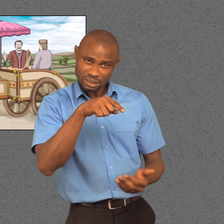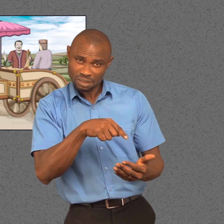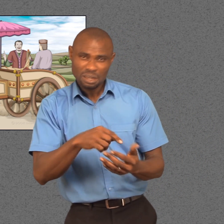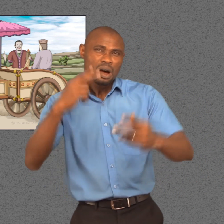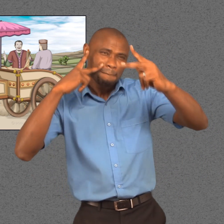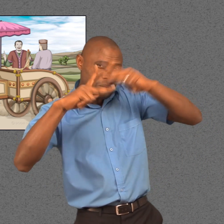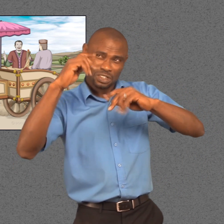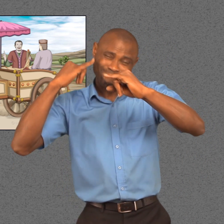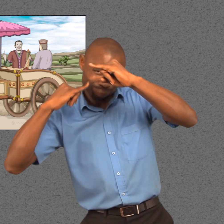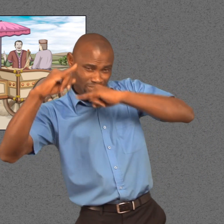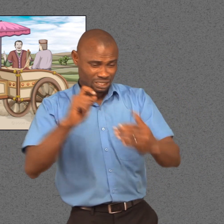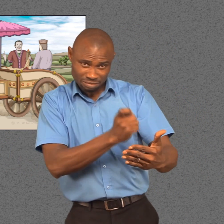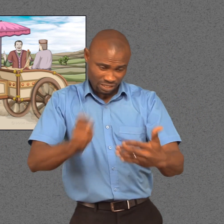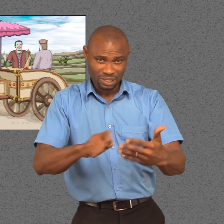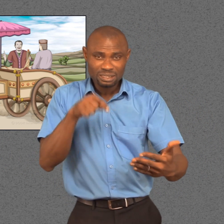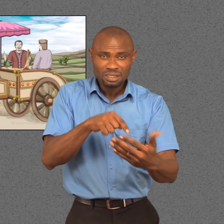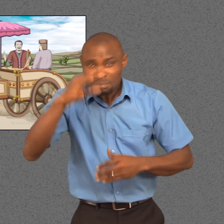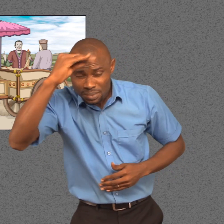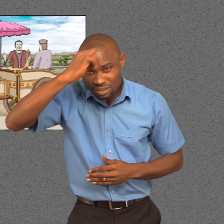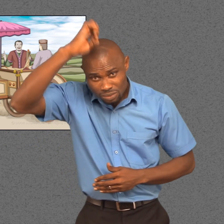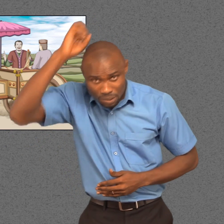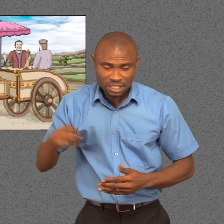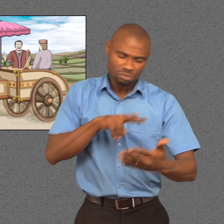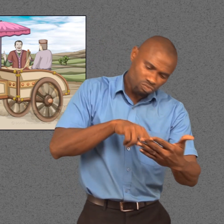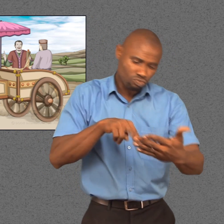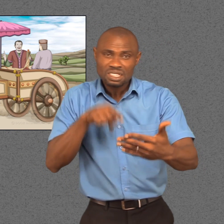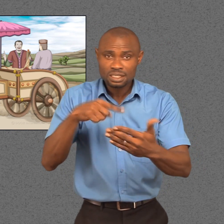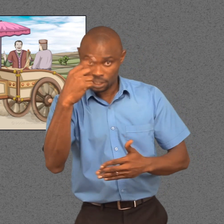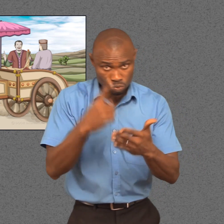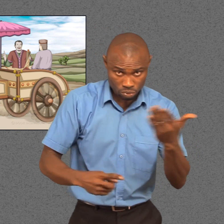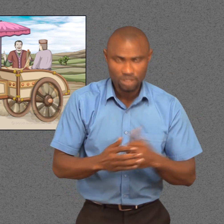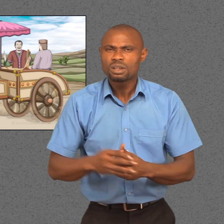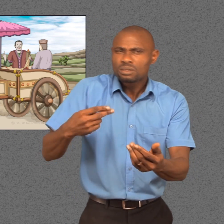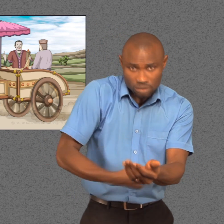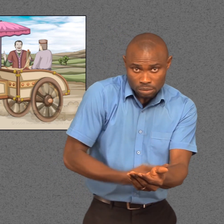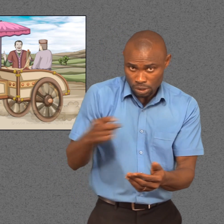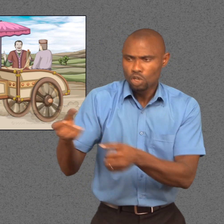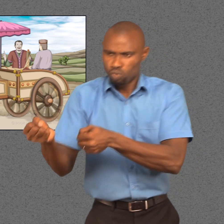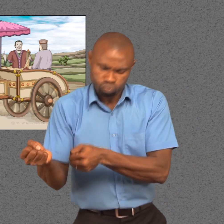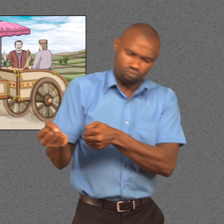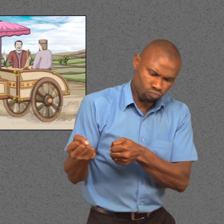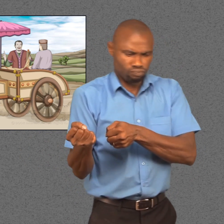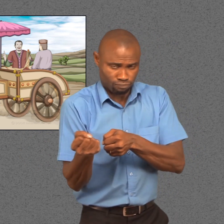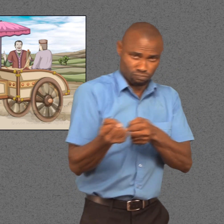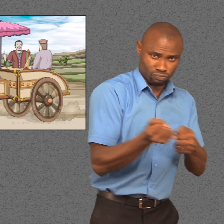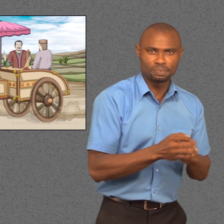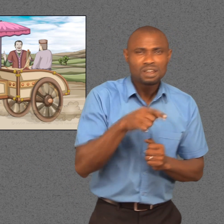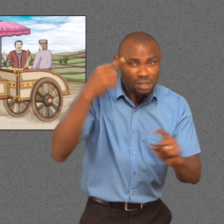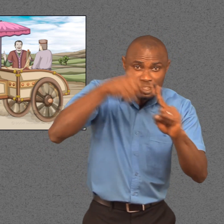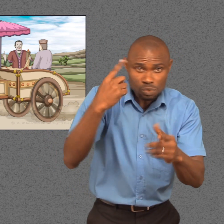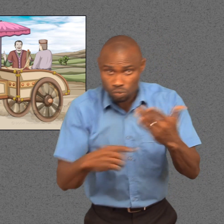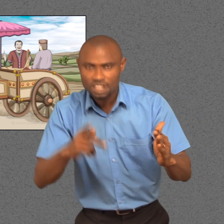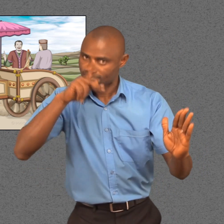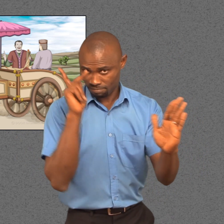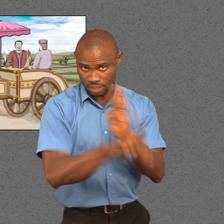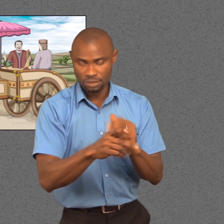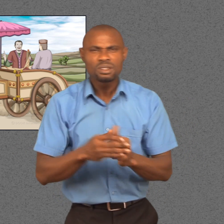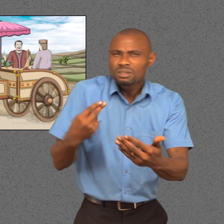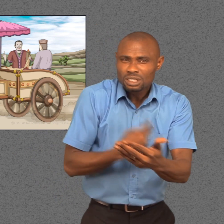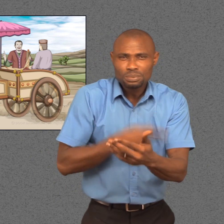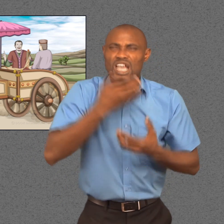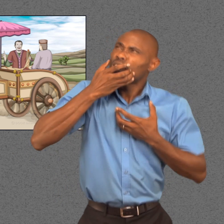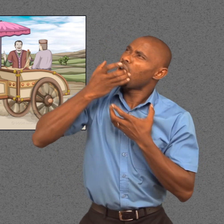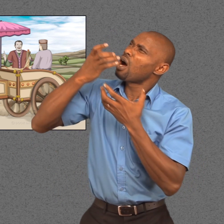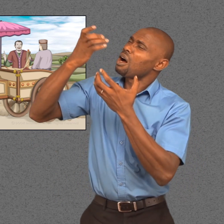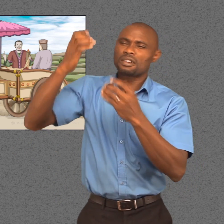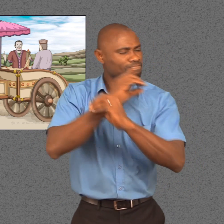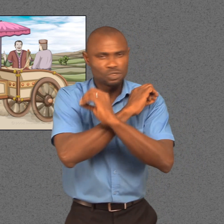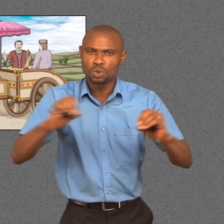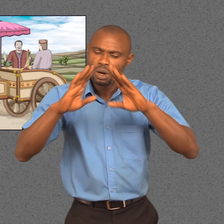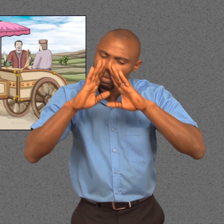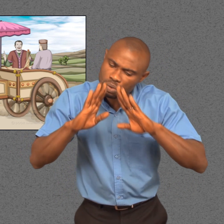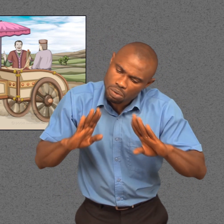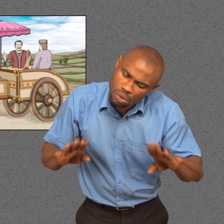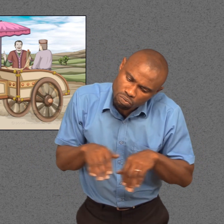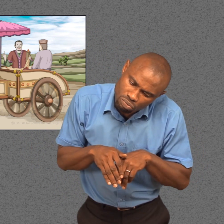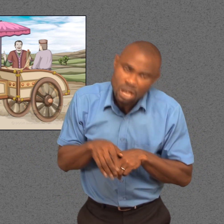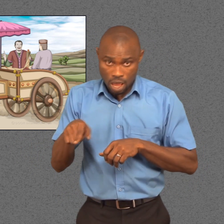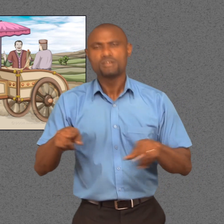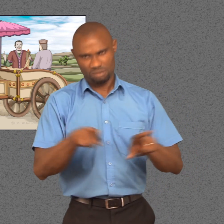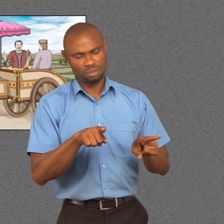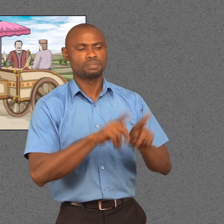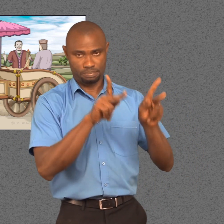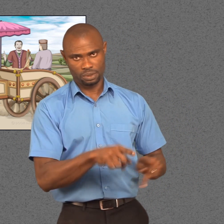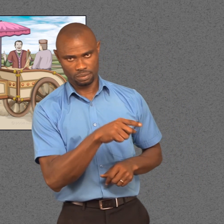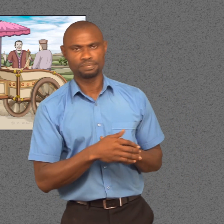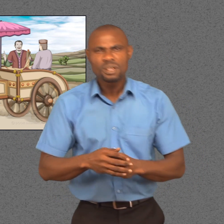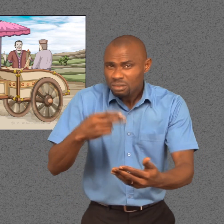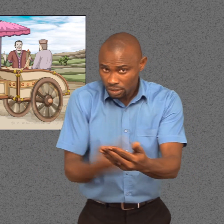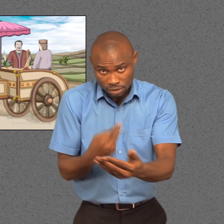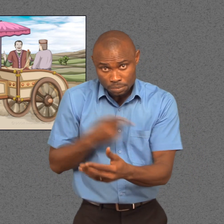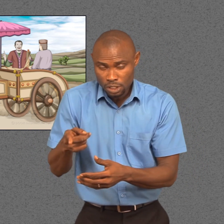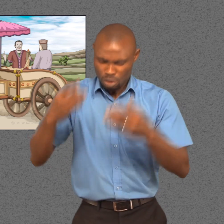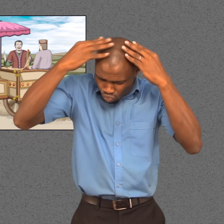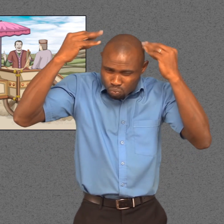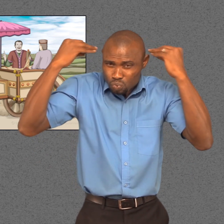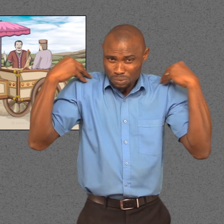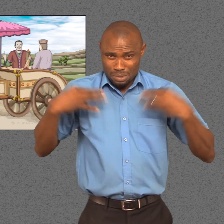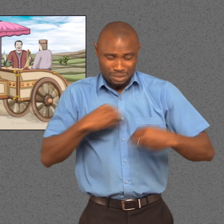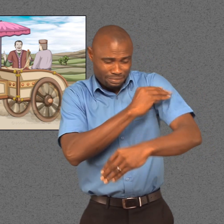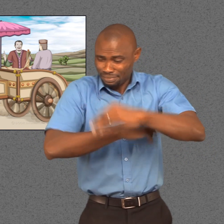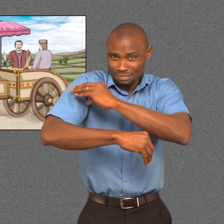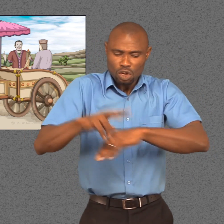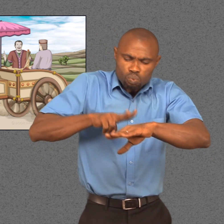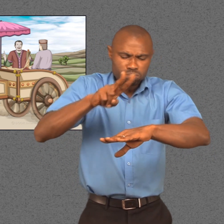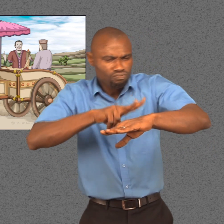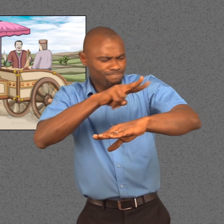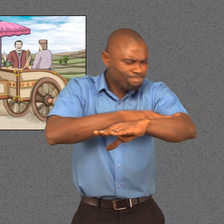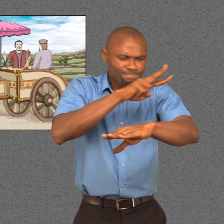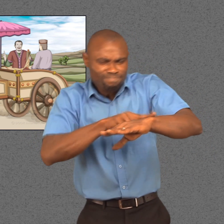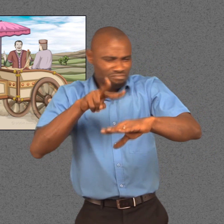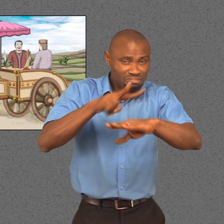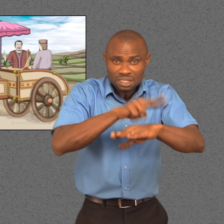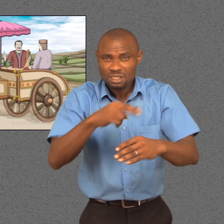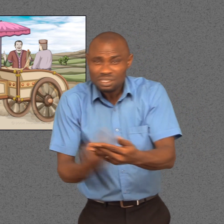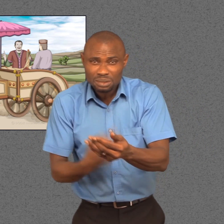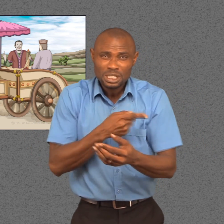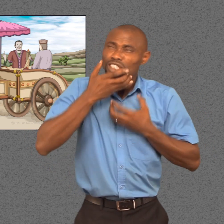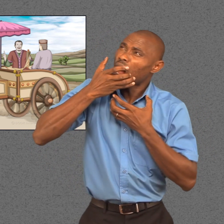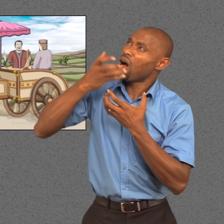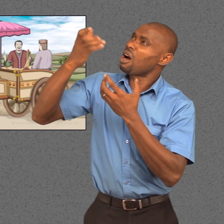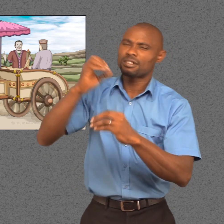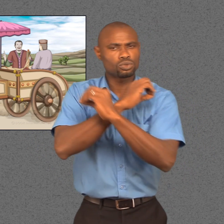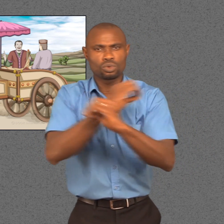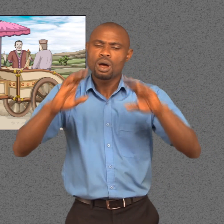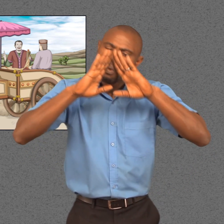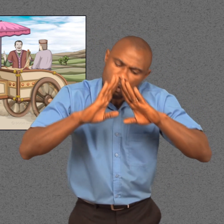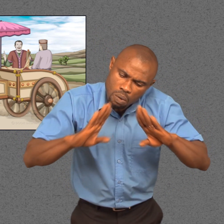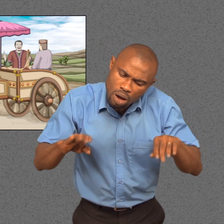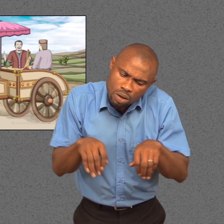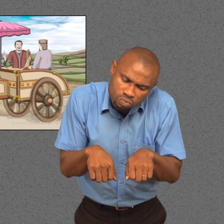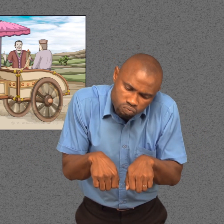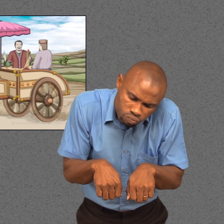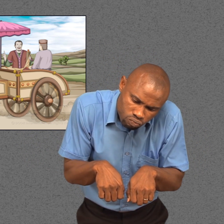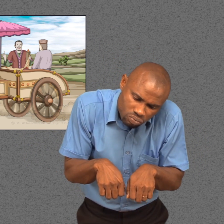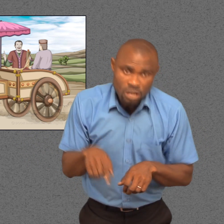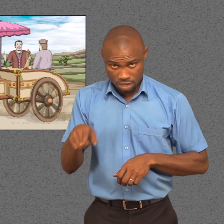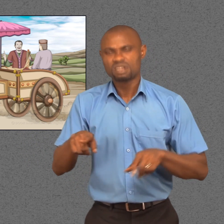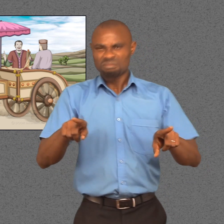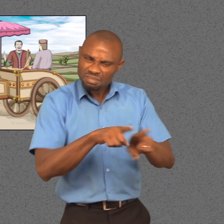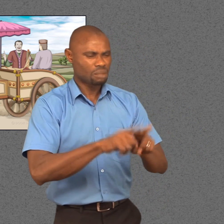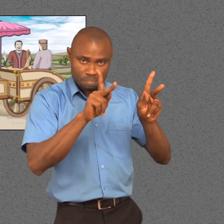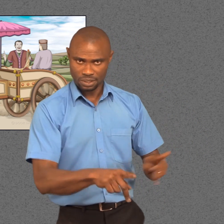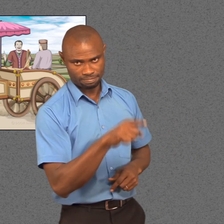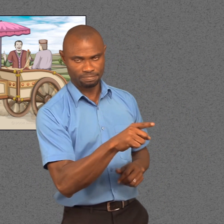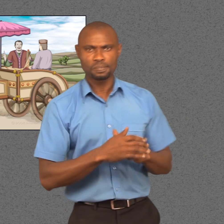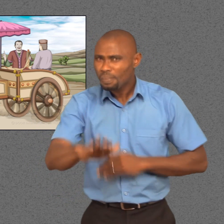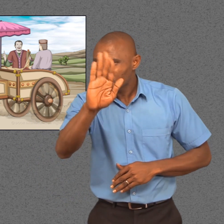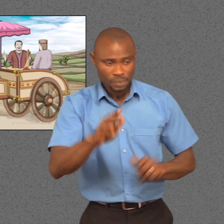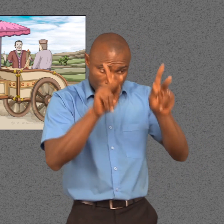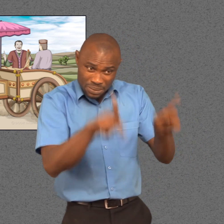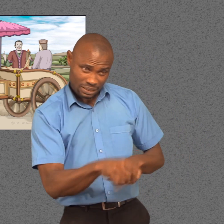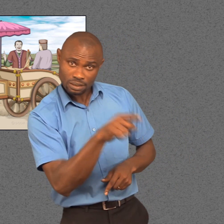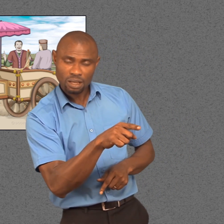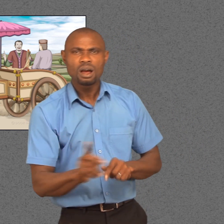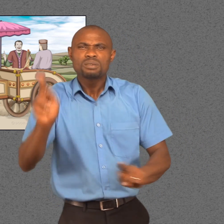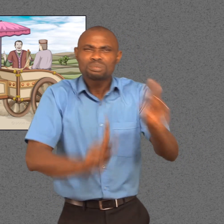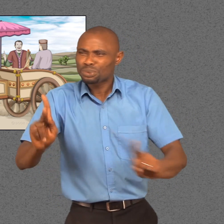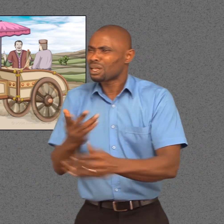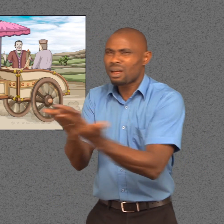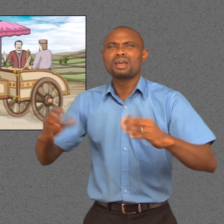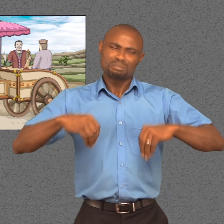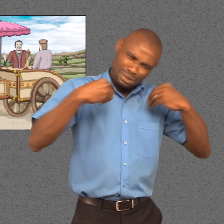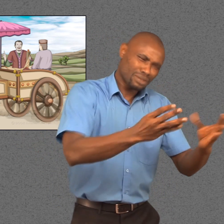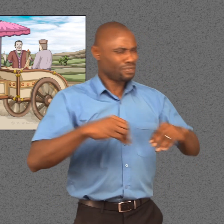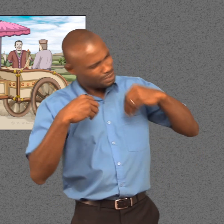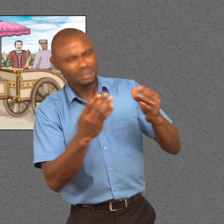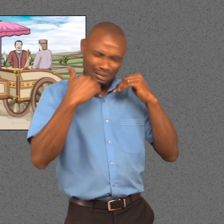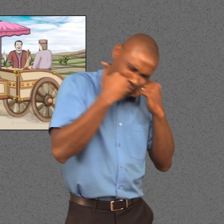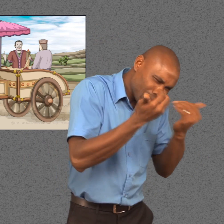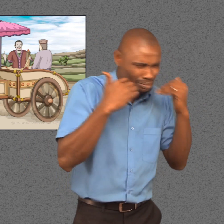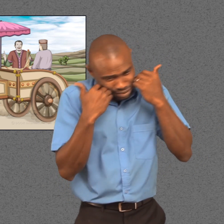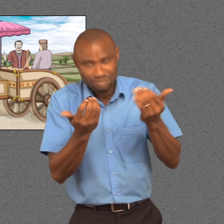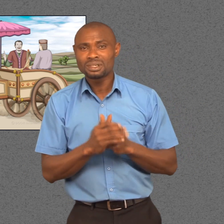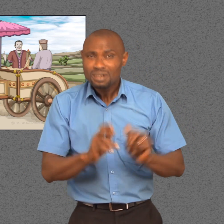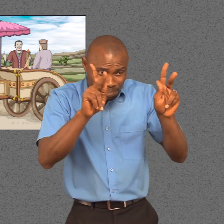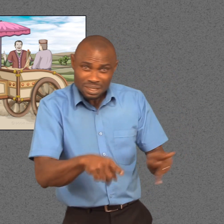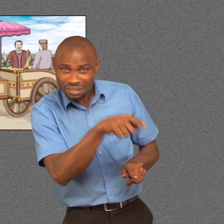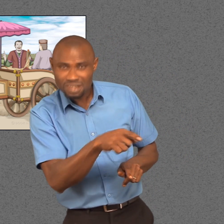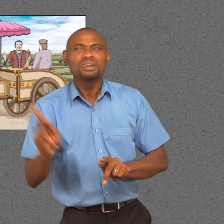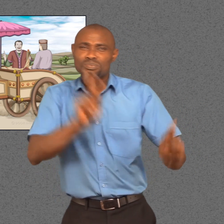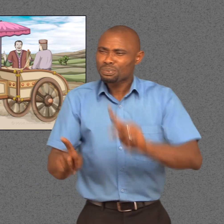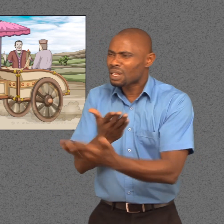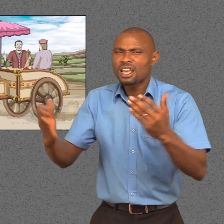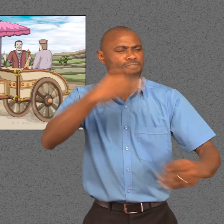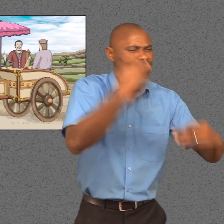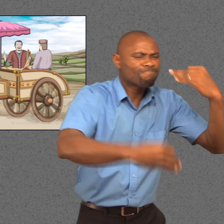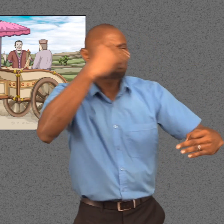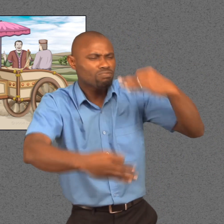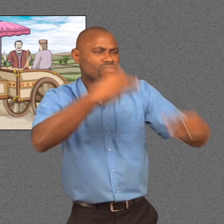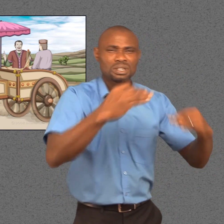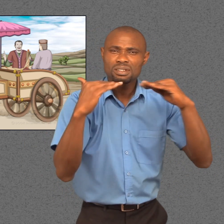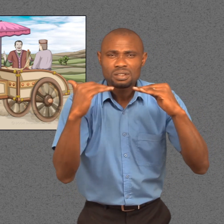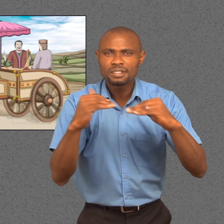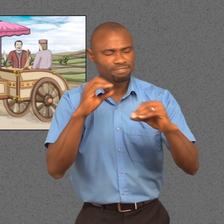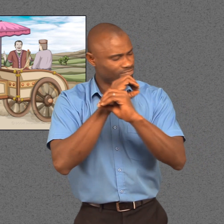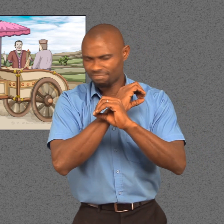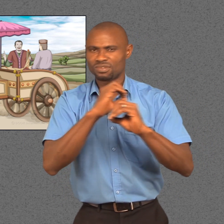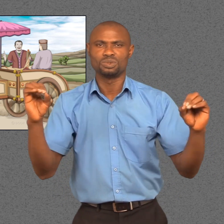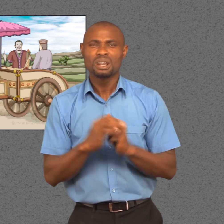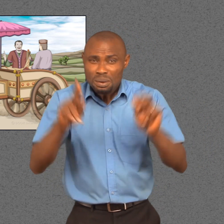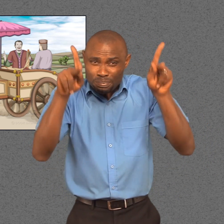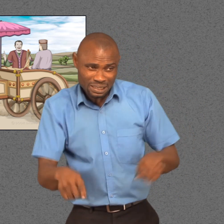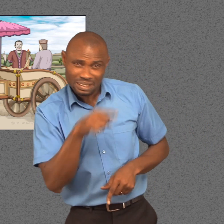The eunuch was reading this passage of Scripture: “He was led like a sheep to the slaughter, and as a lamb before the shearer is silent, so He did not open His mouth.